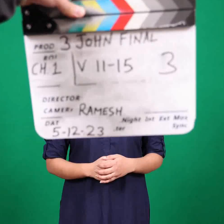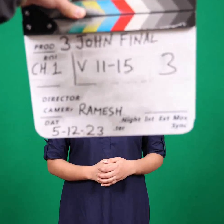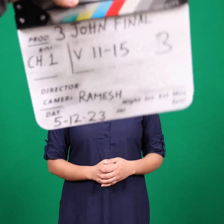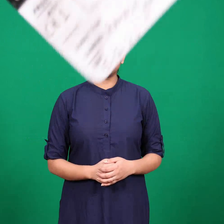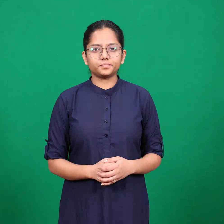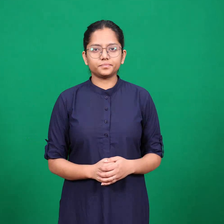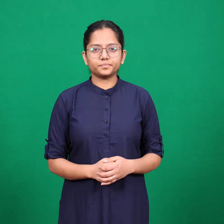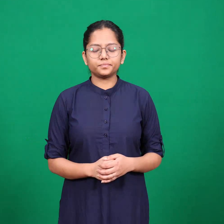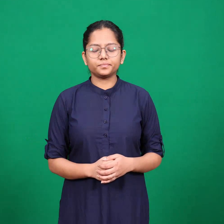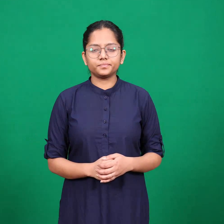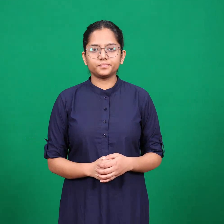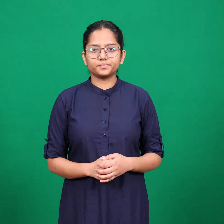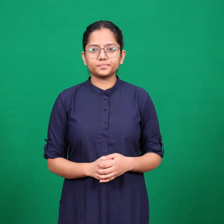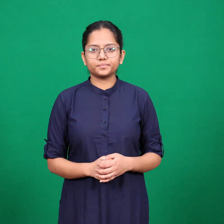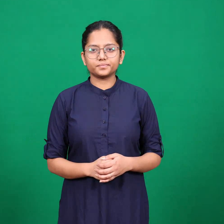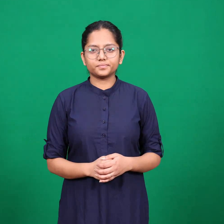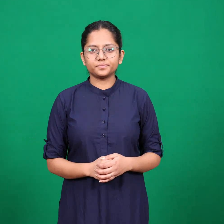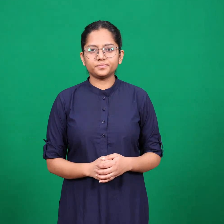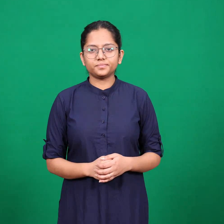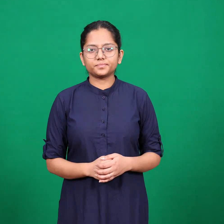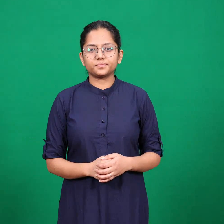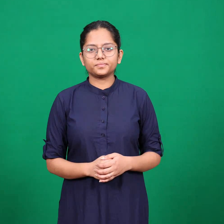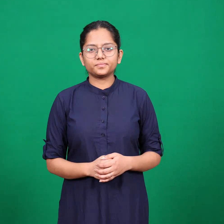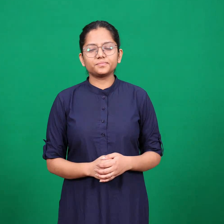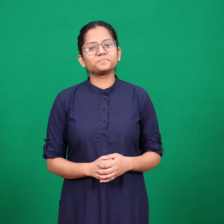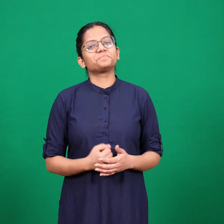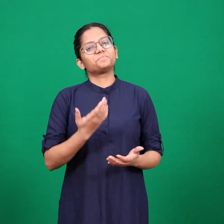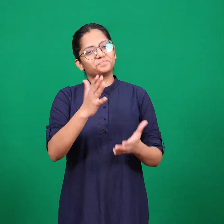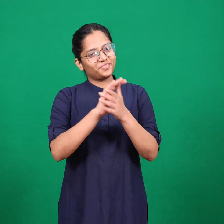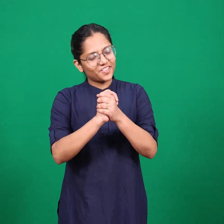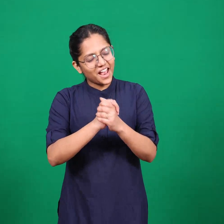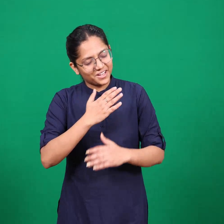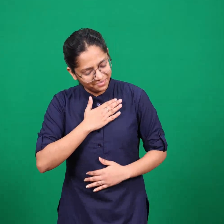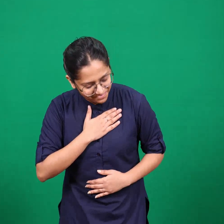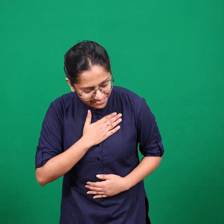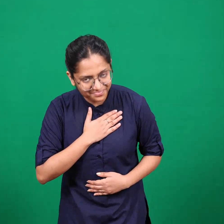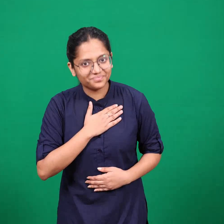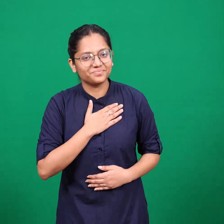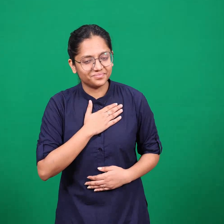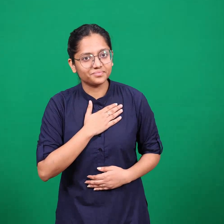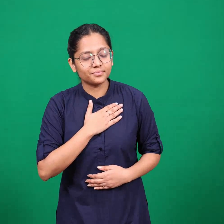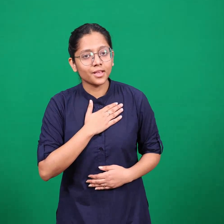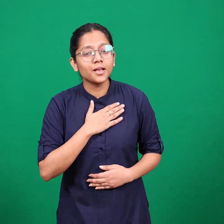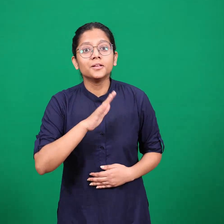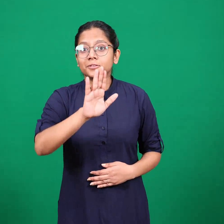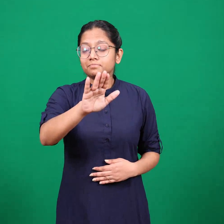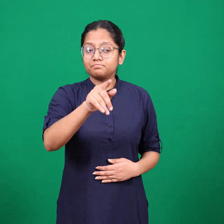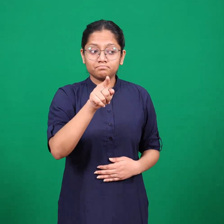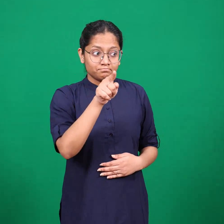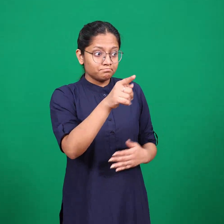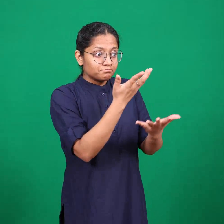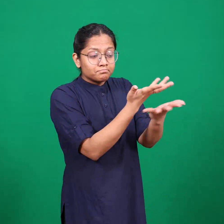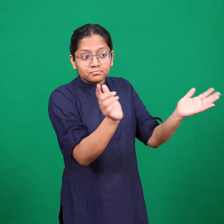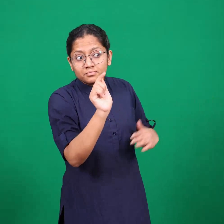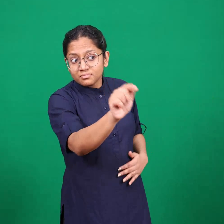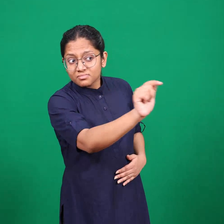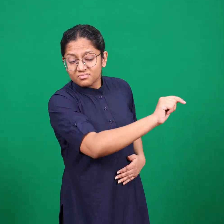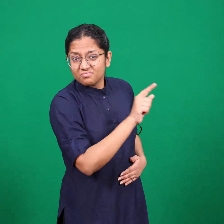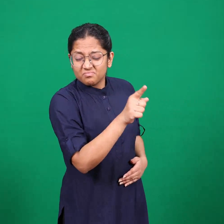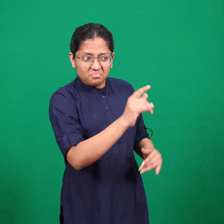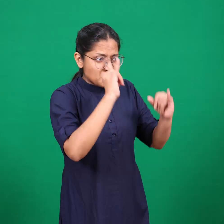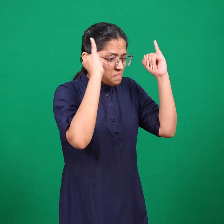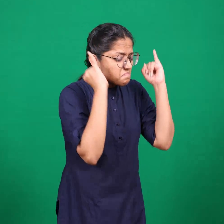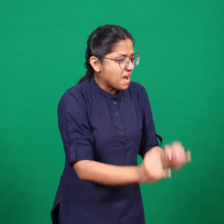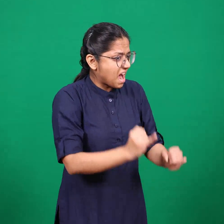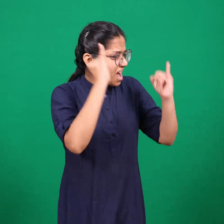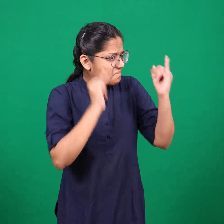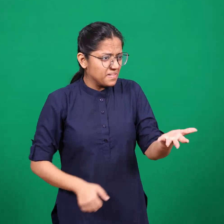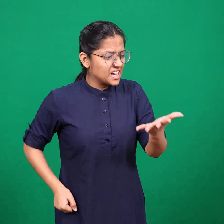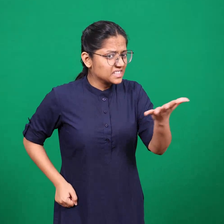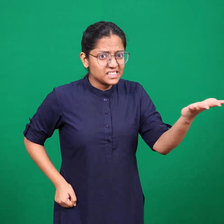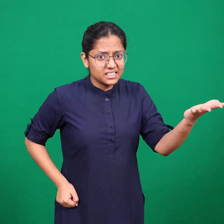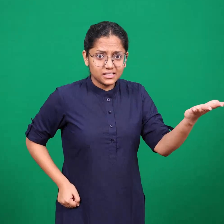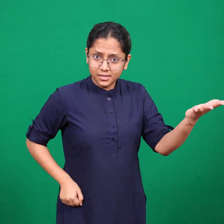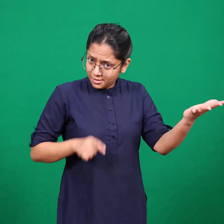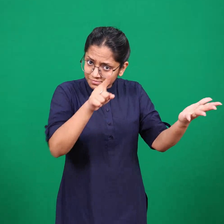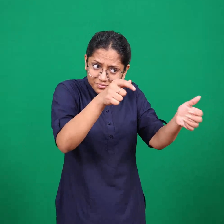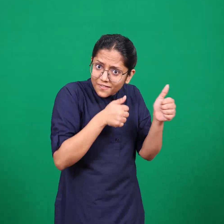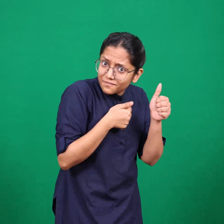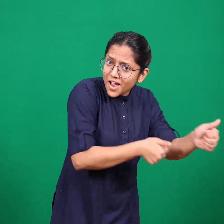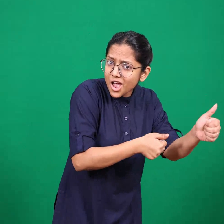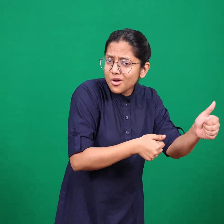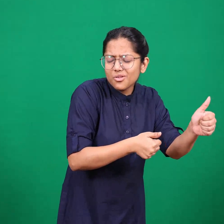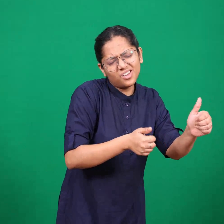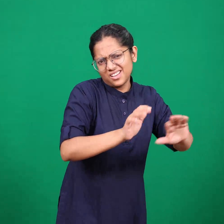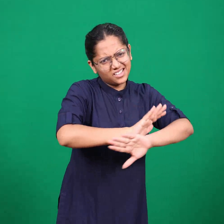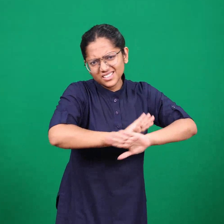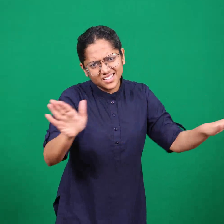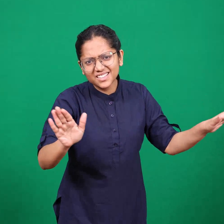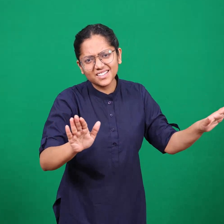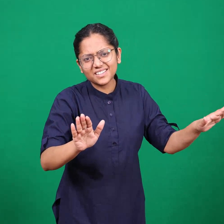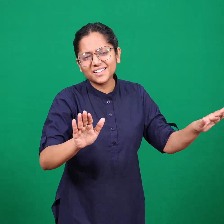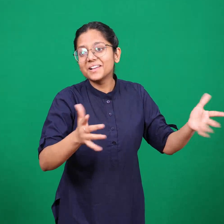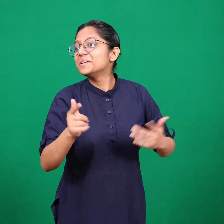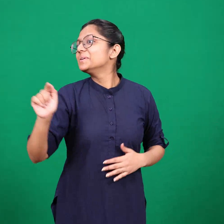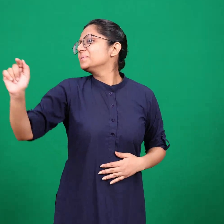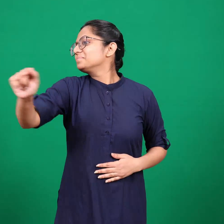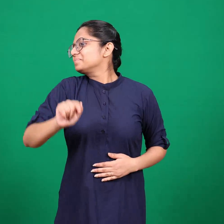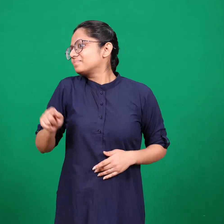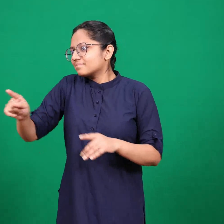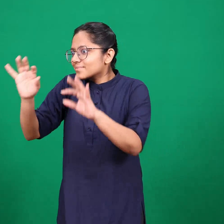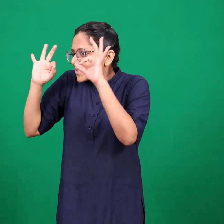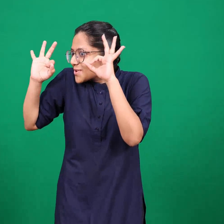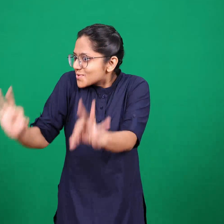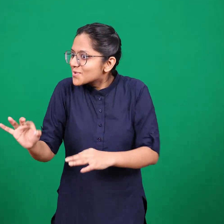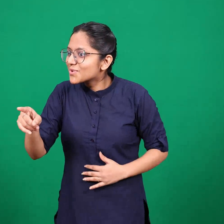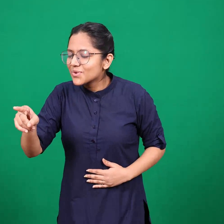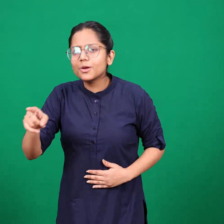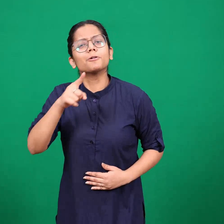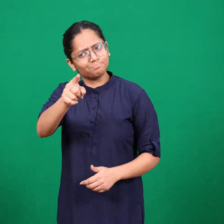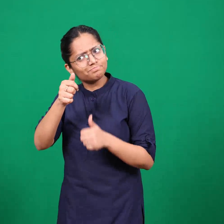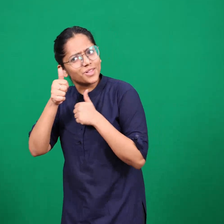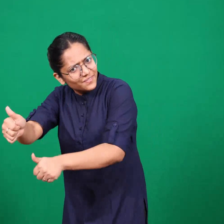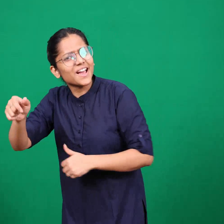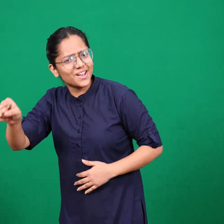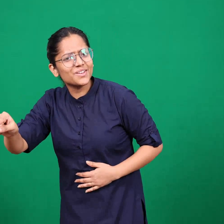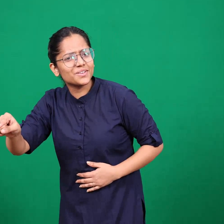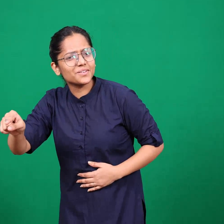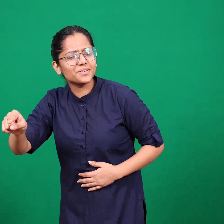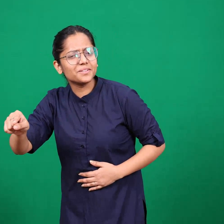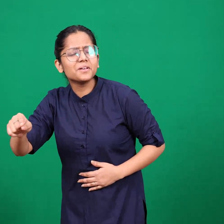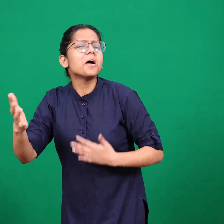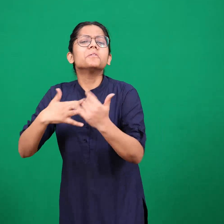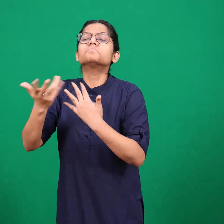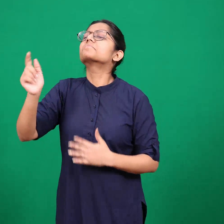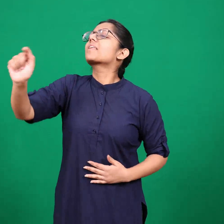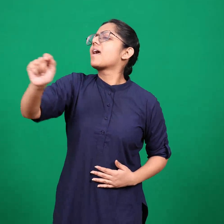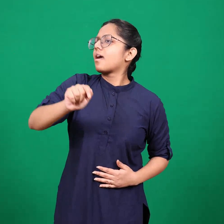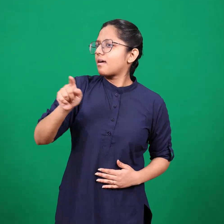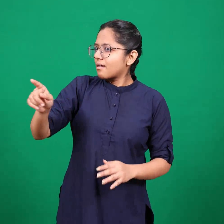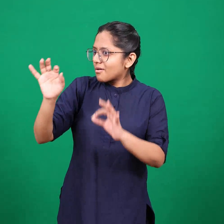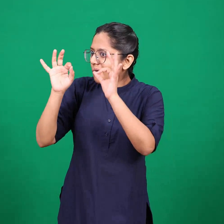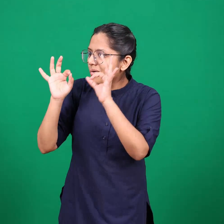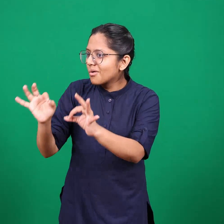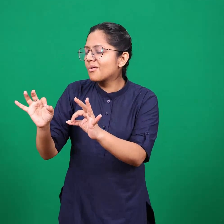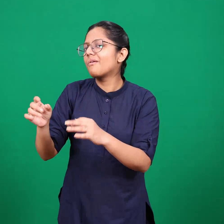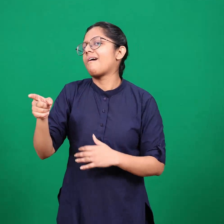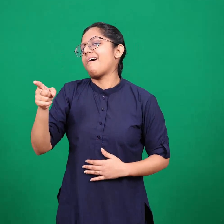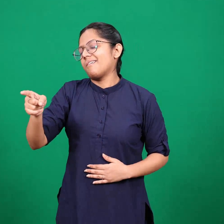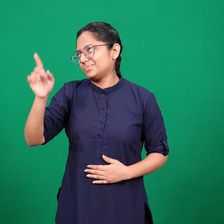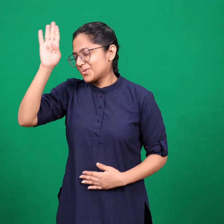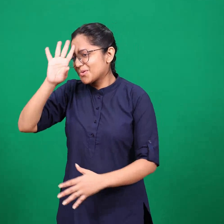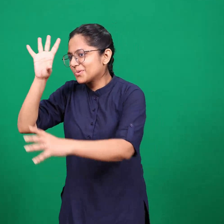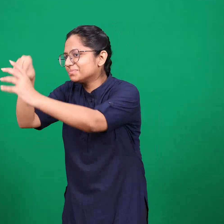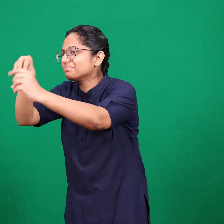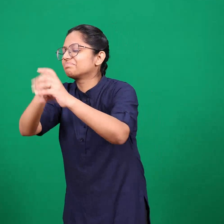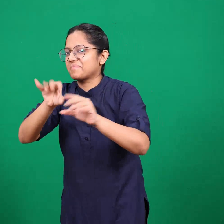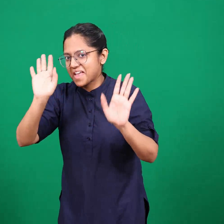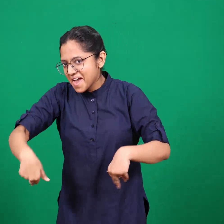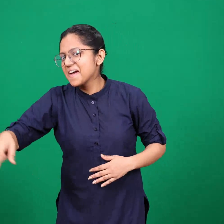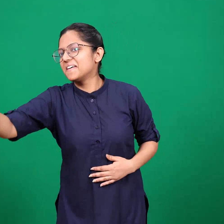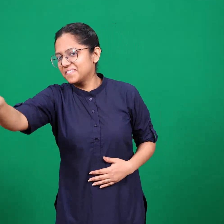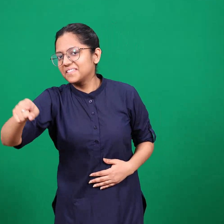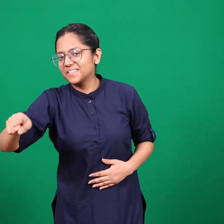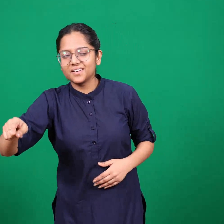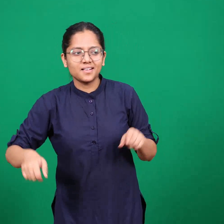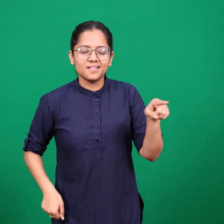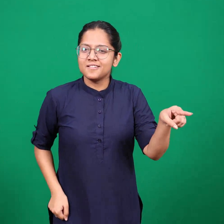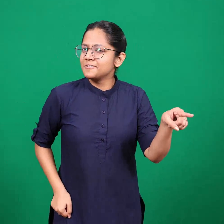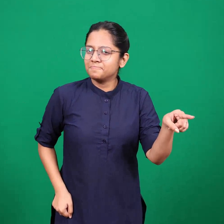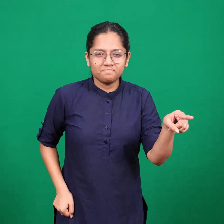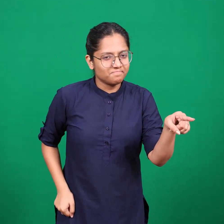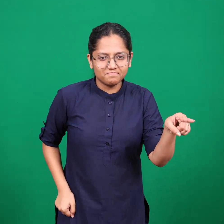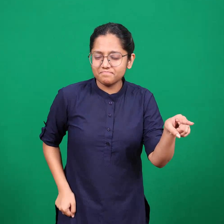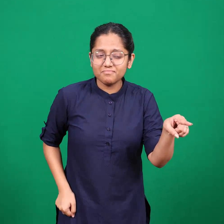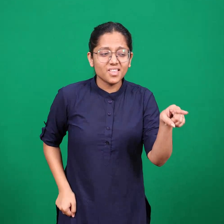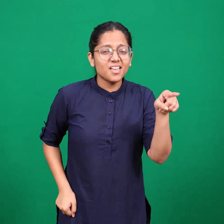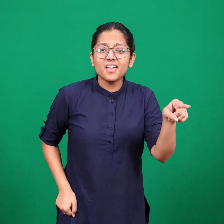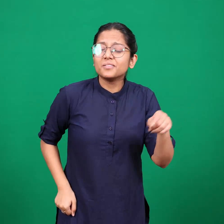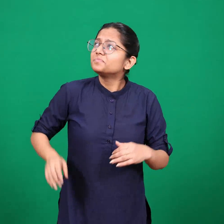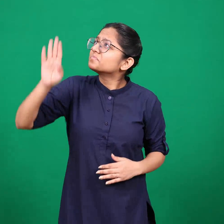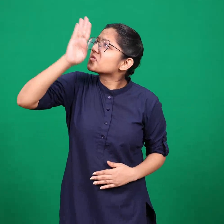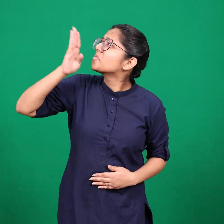Beloved, do not imitate what is evil, but what is good. The one who does good is of God; the one who does evil has not seen God.